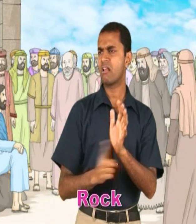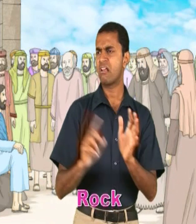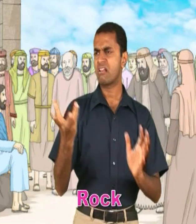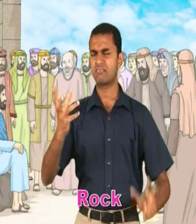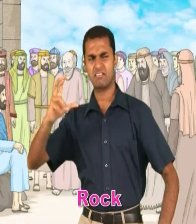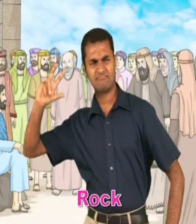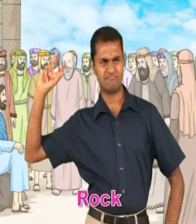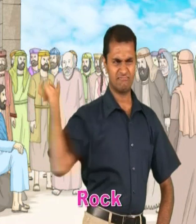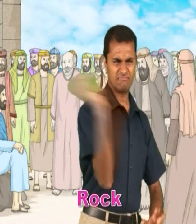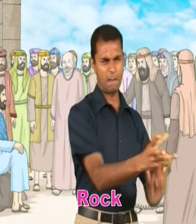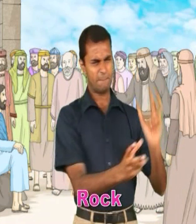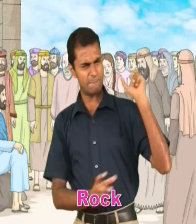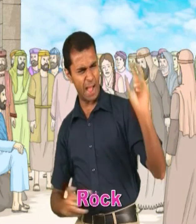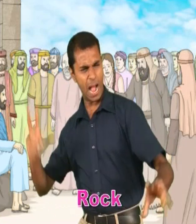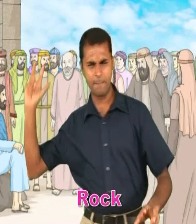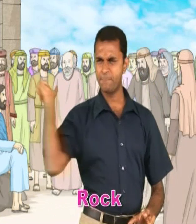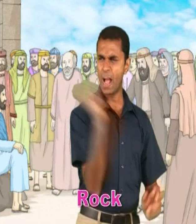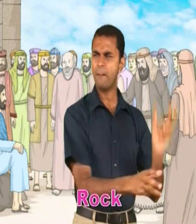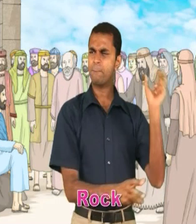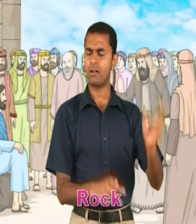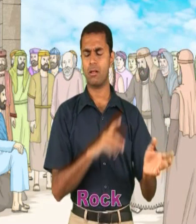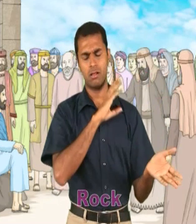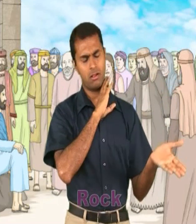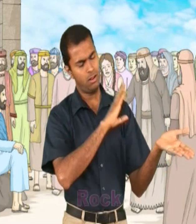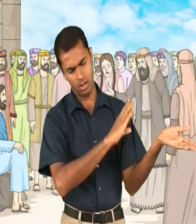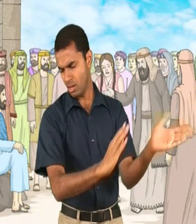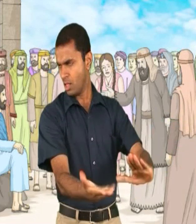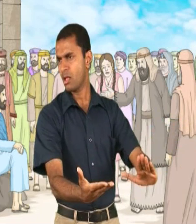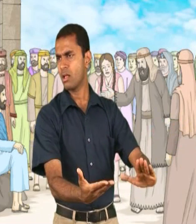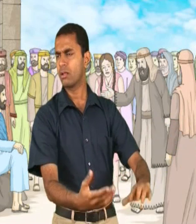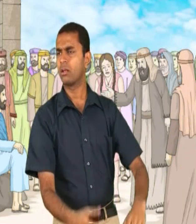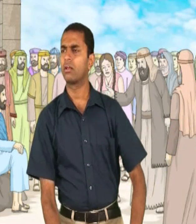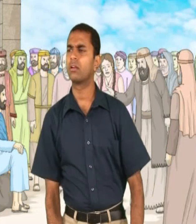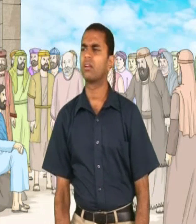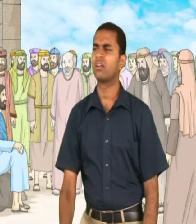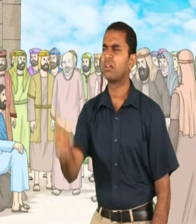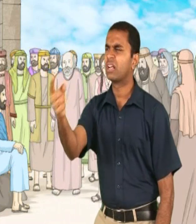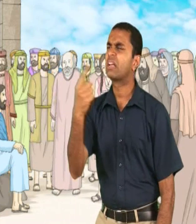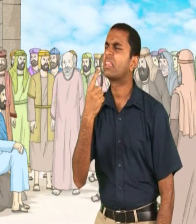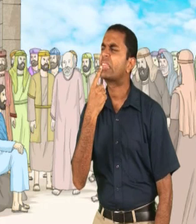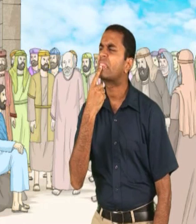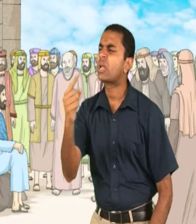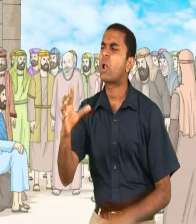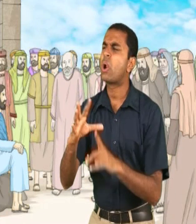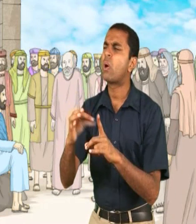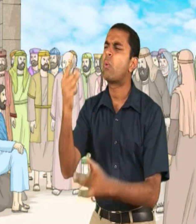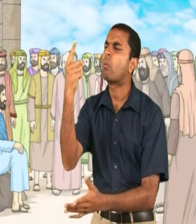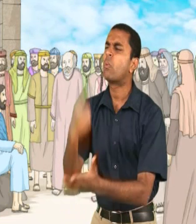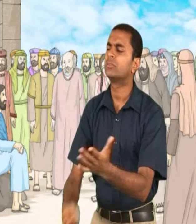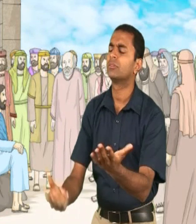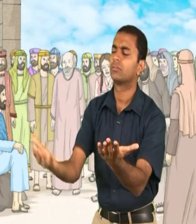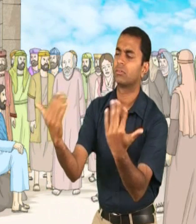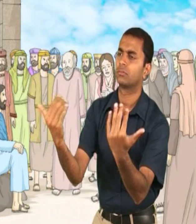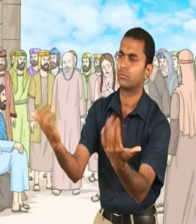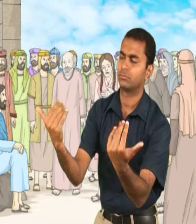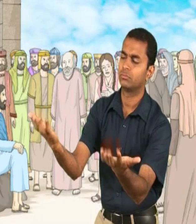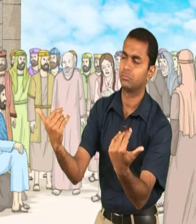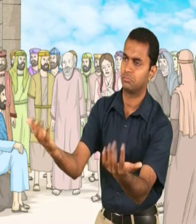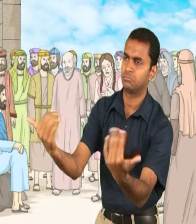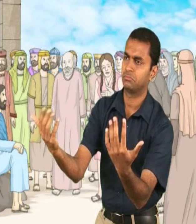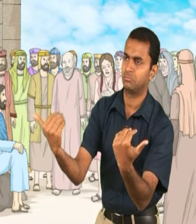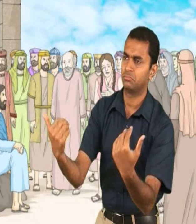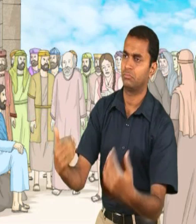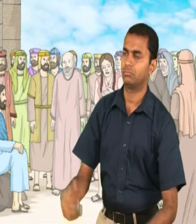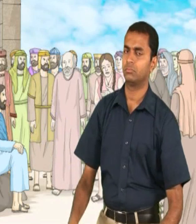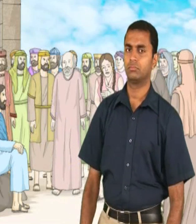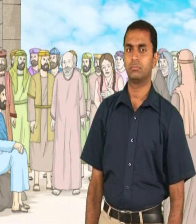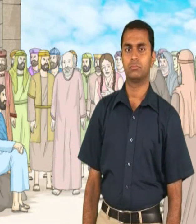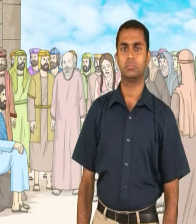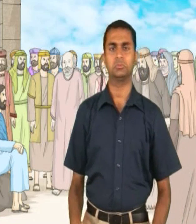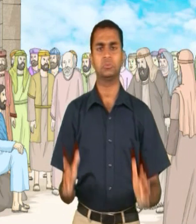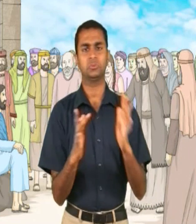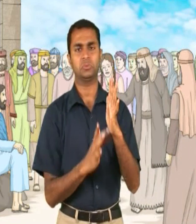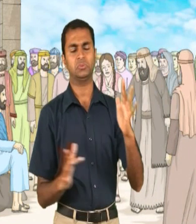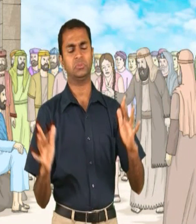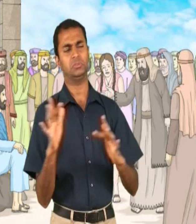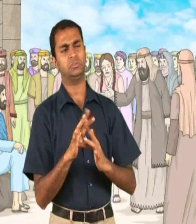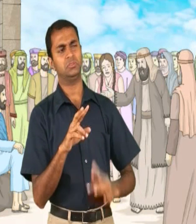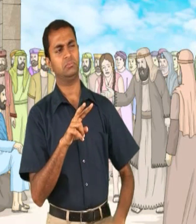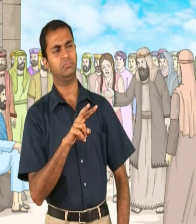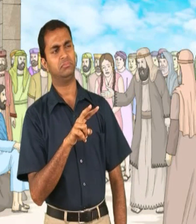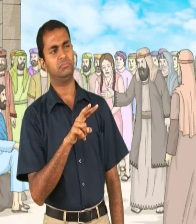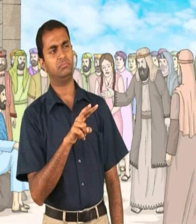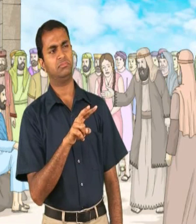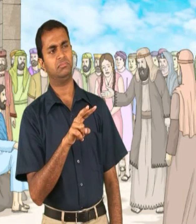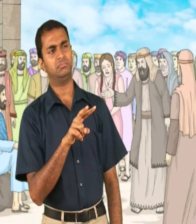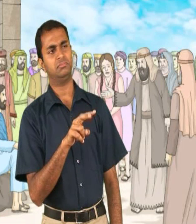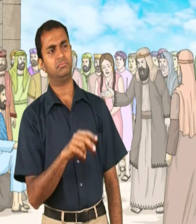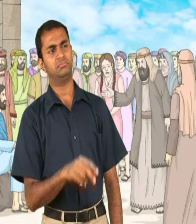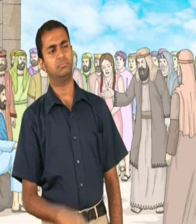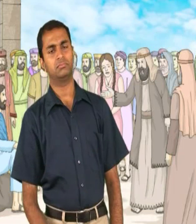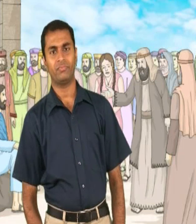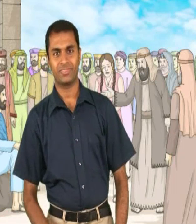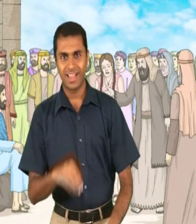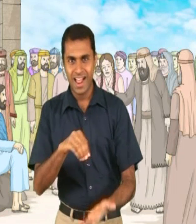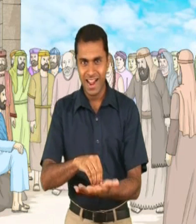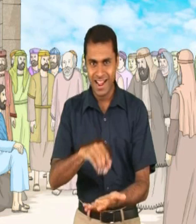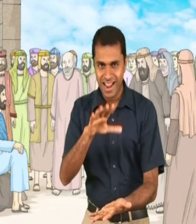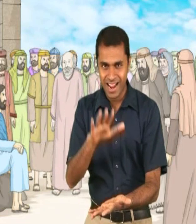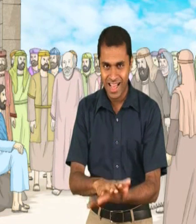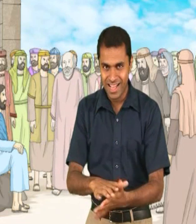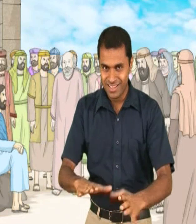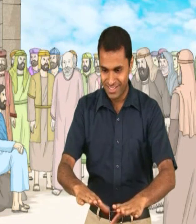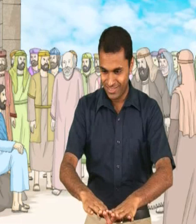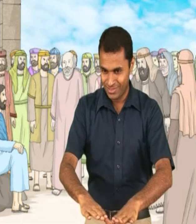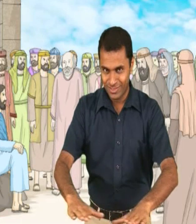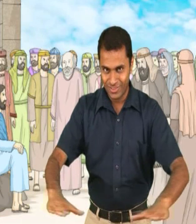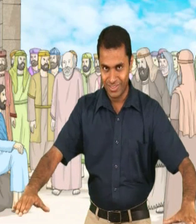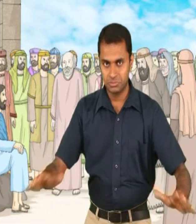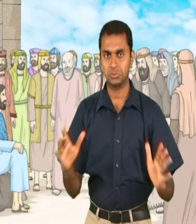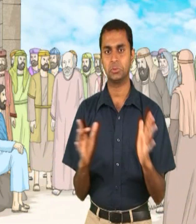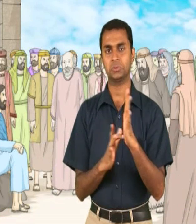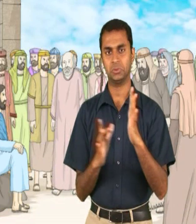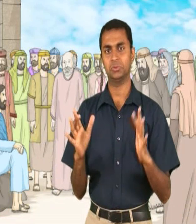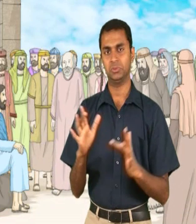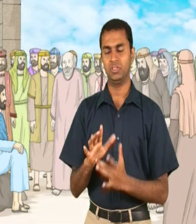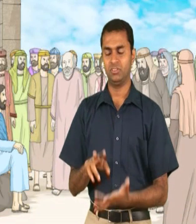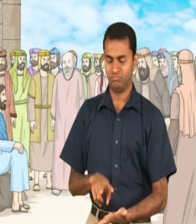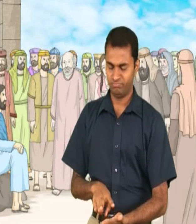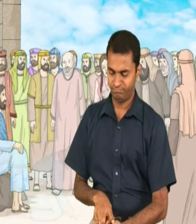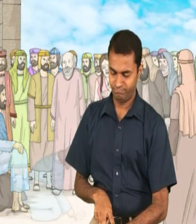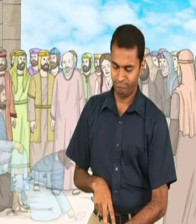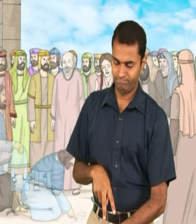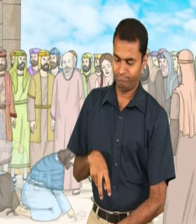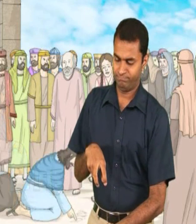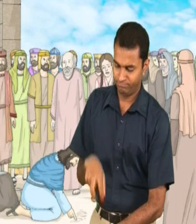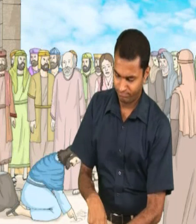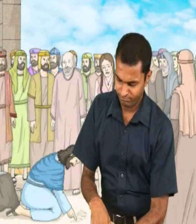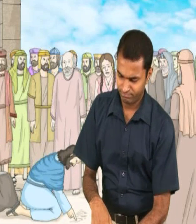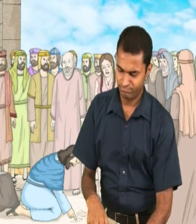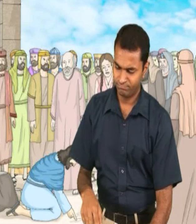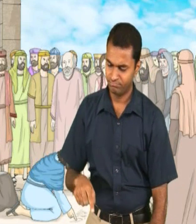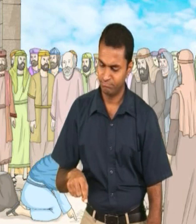They said this to test Him, in order to have a basis for accusing Him.